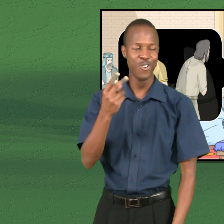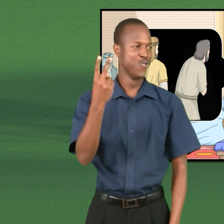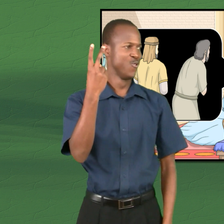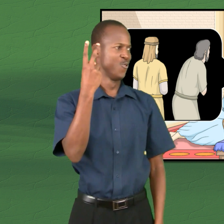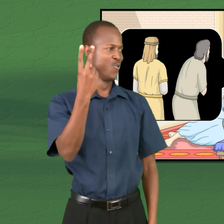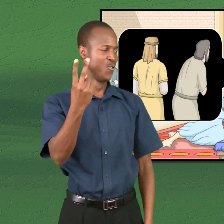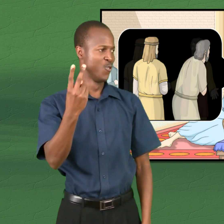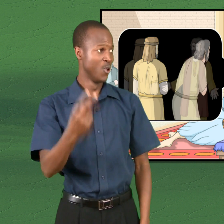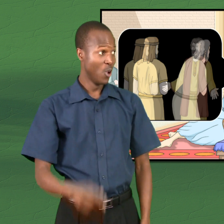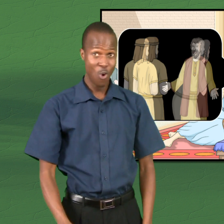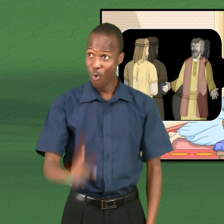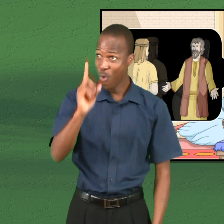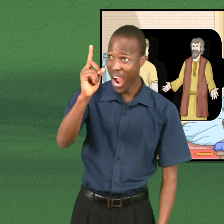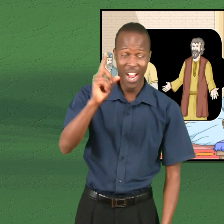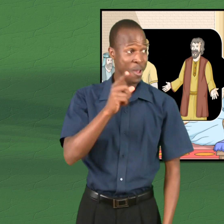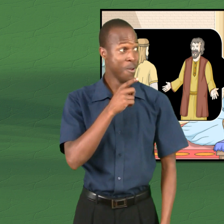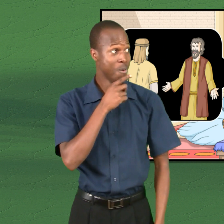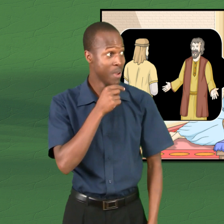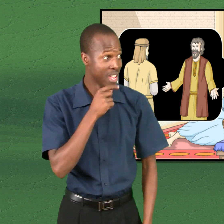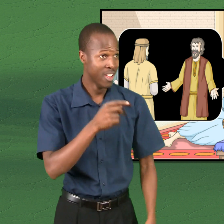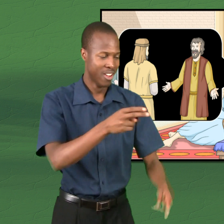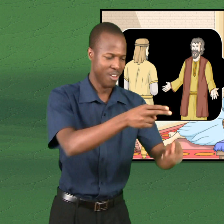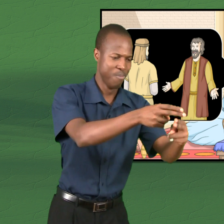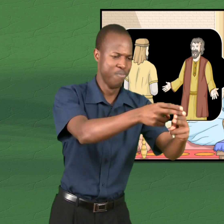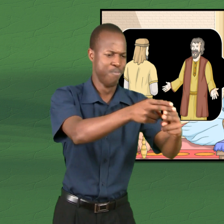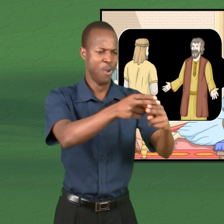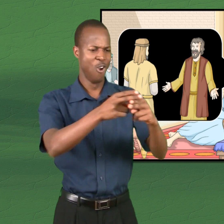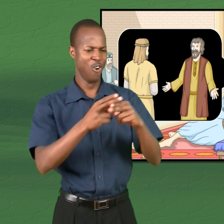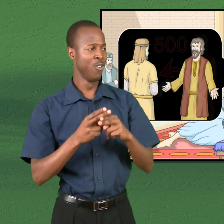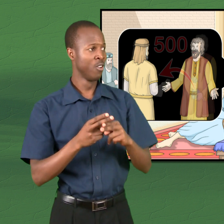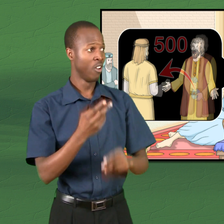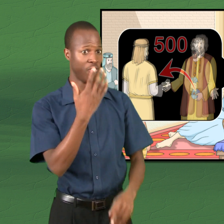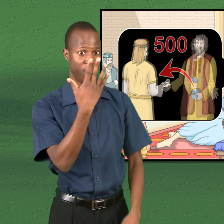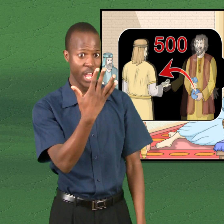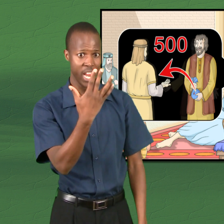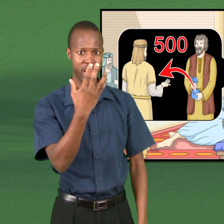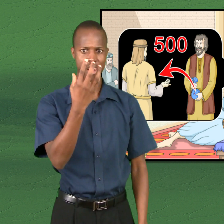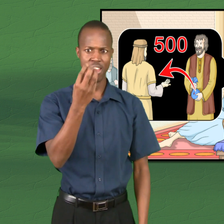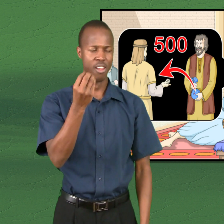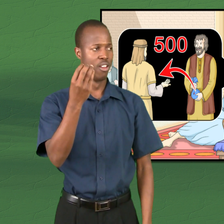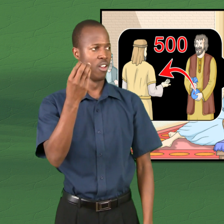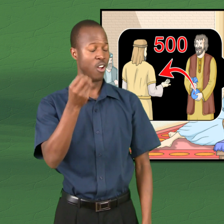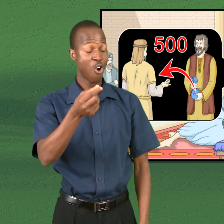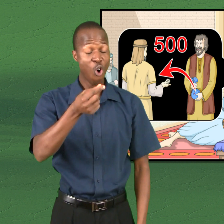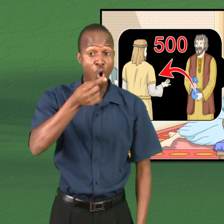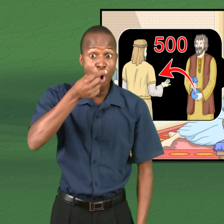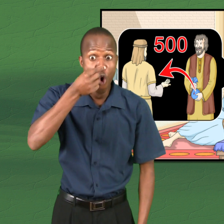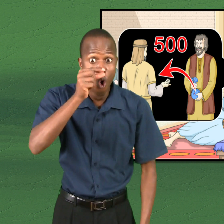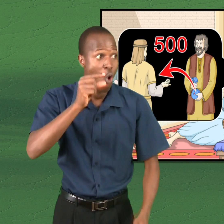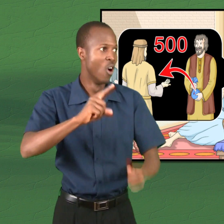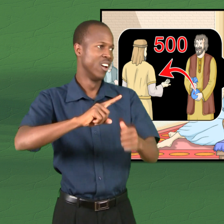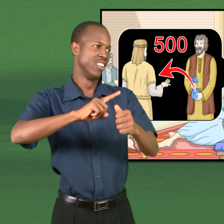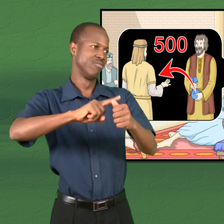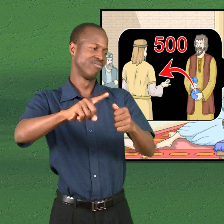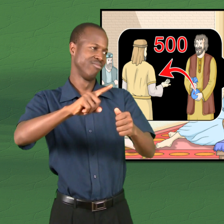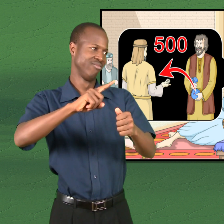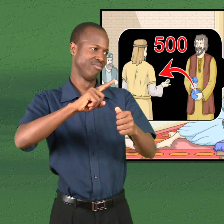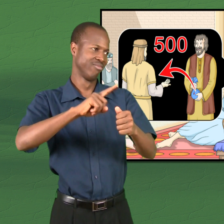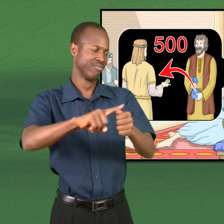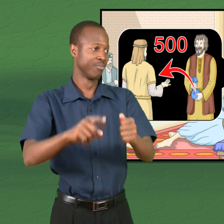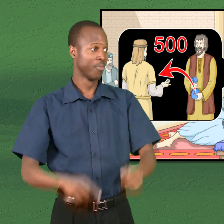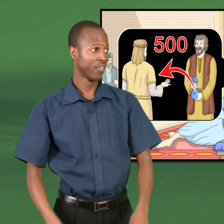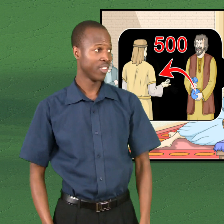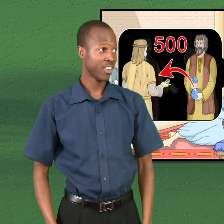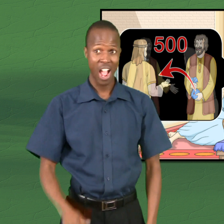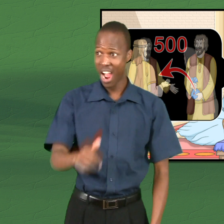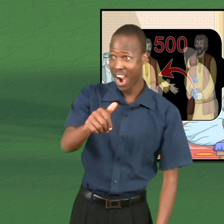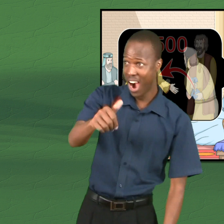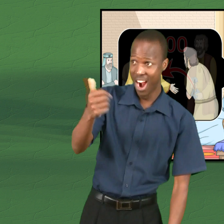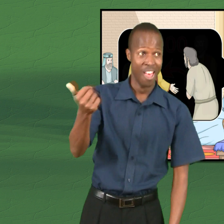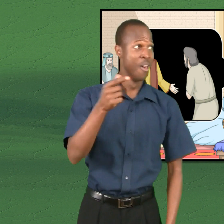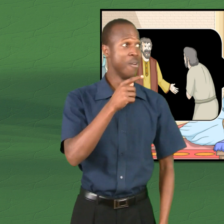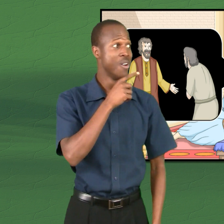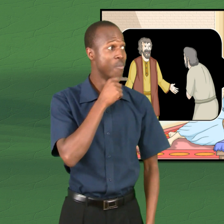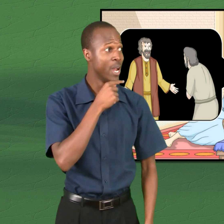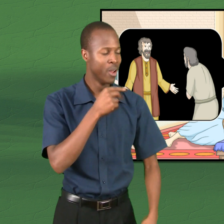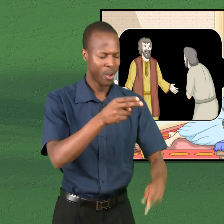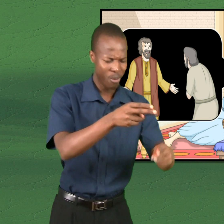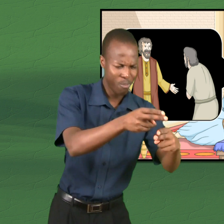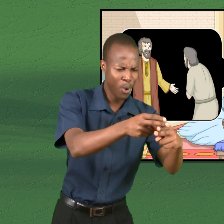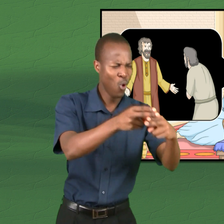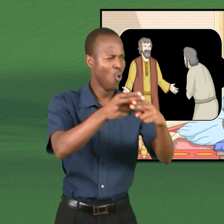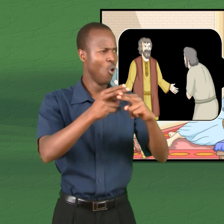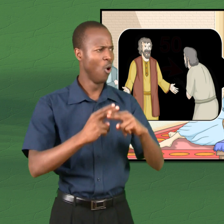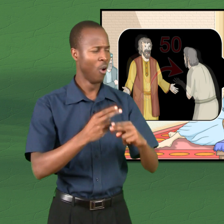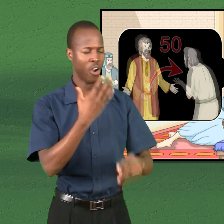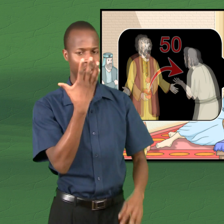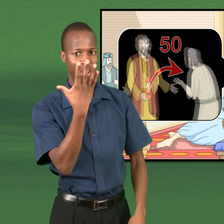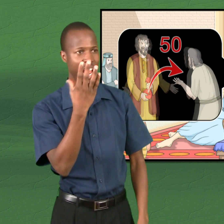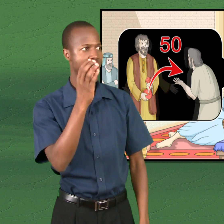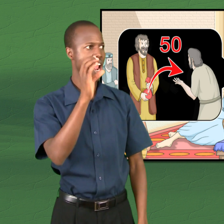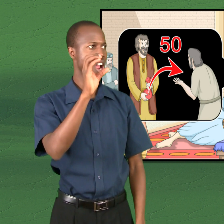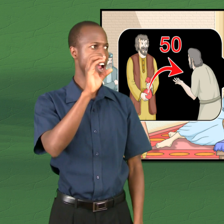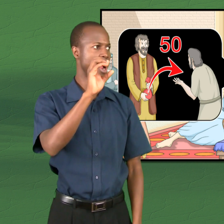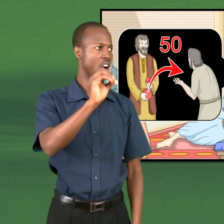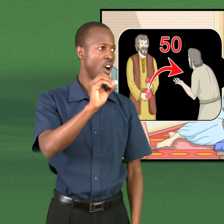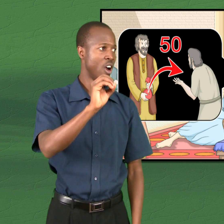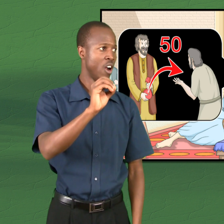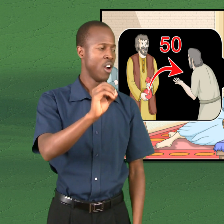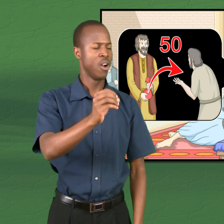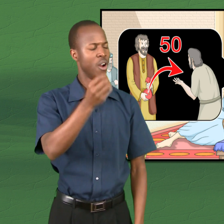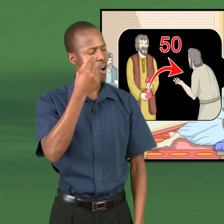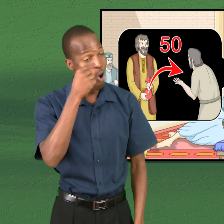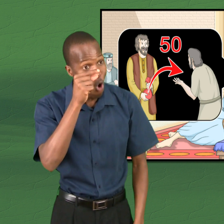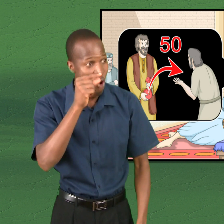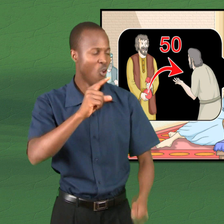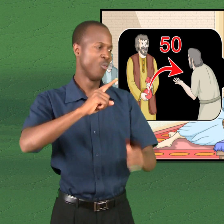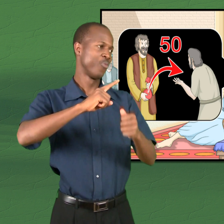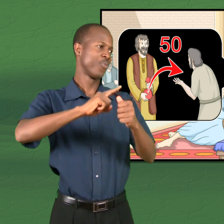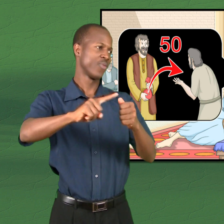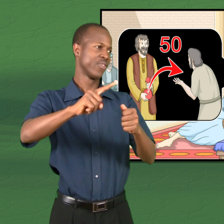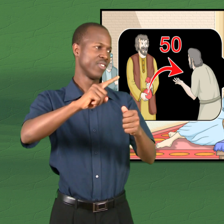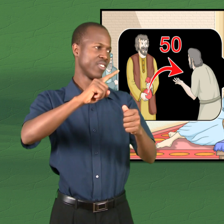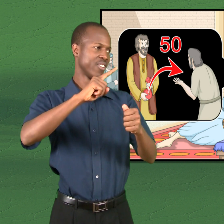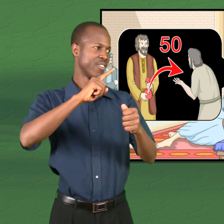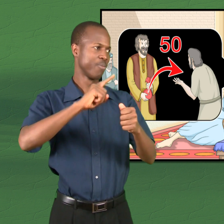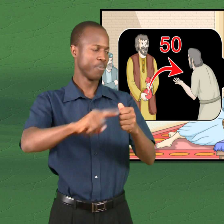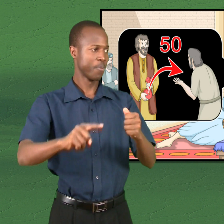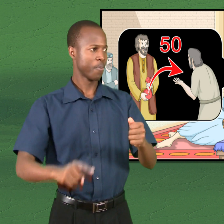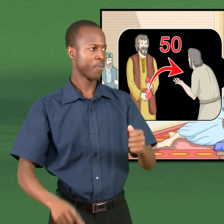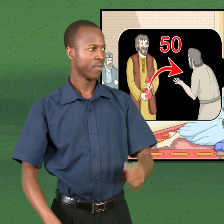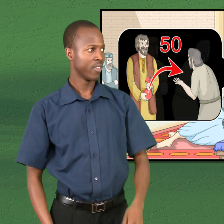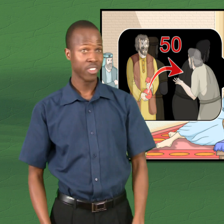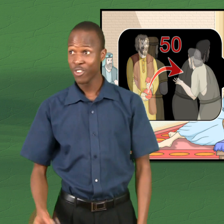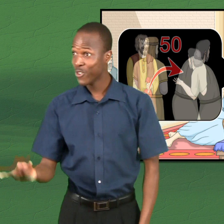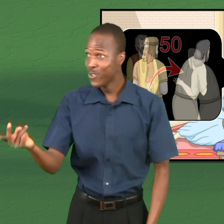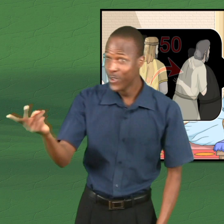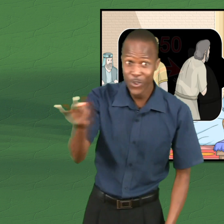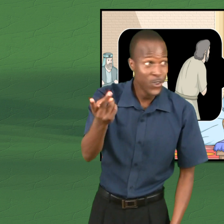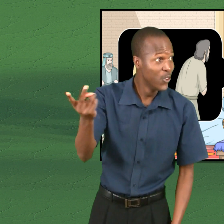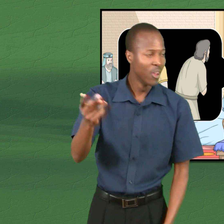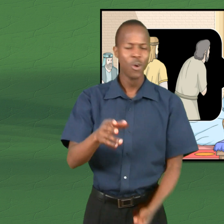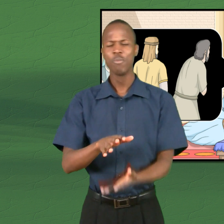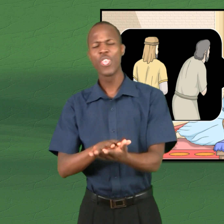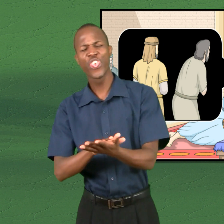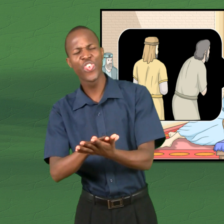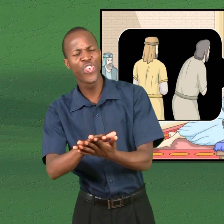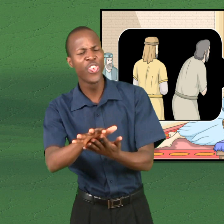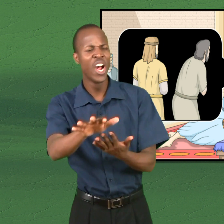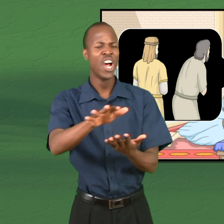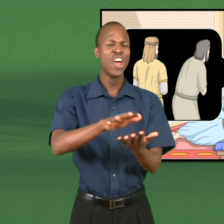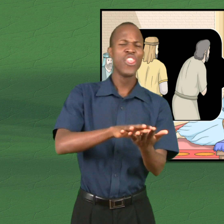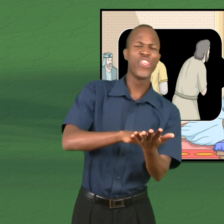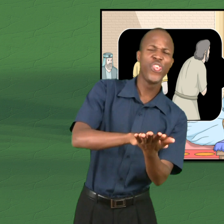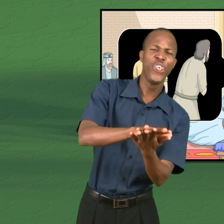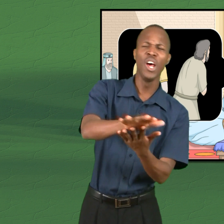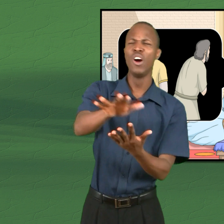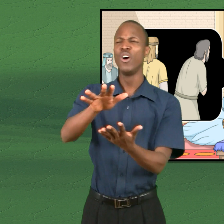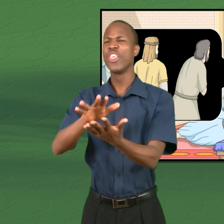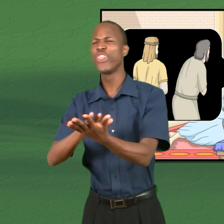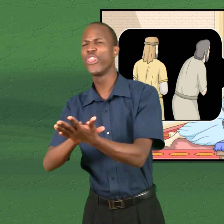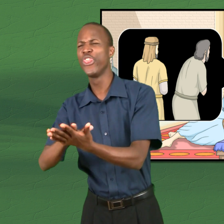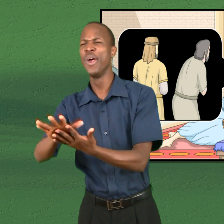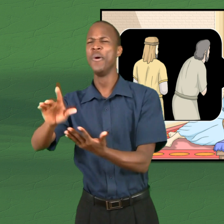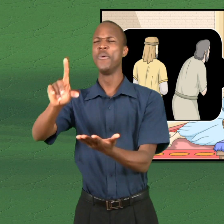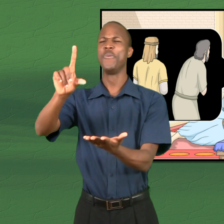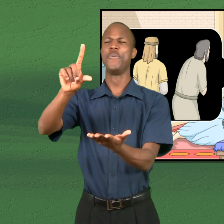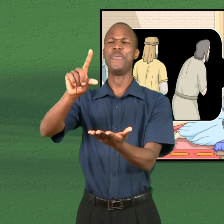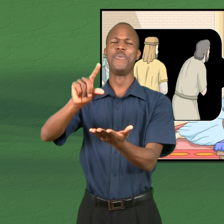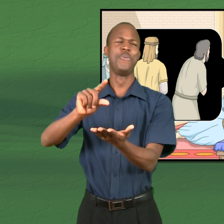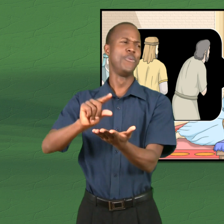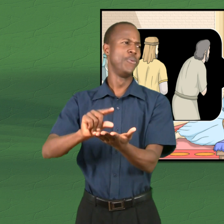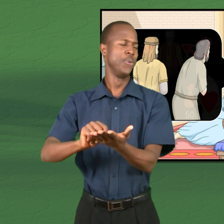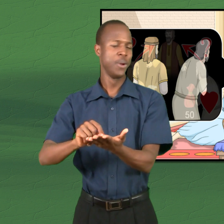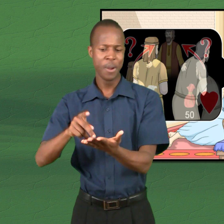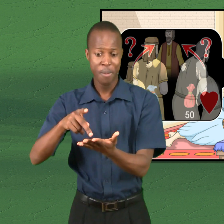One owed him five hundred denarii, and the other fifty.